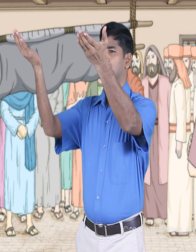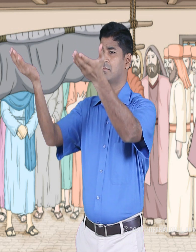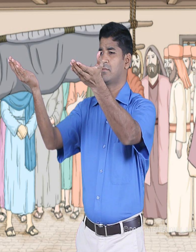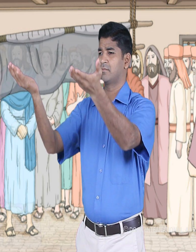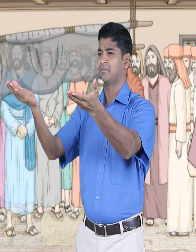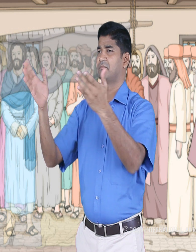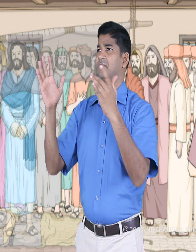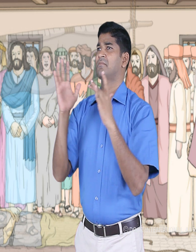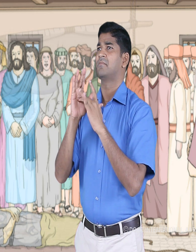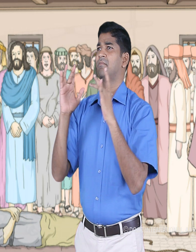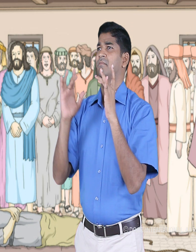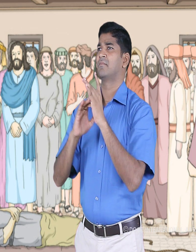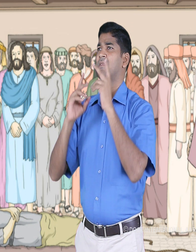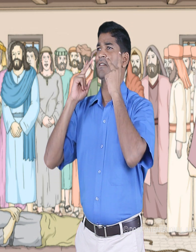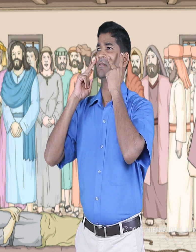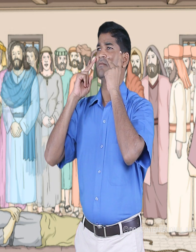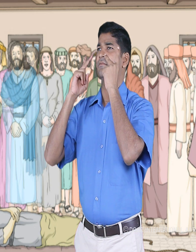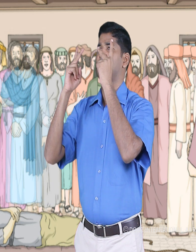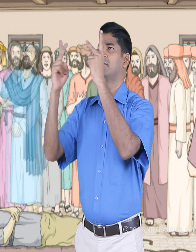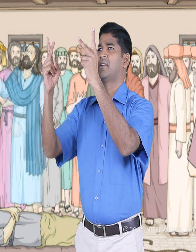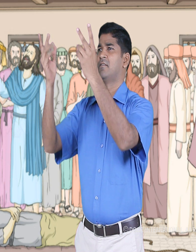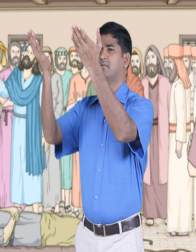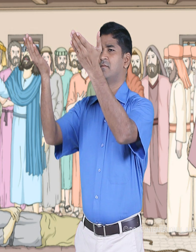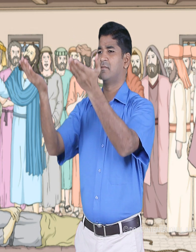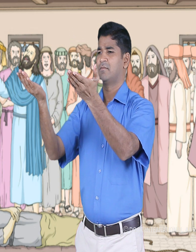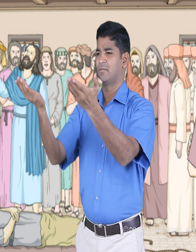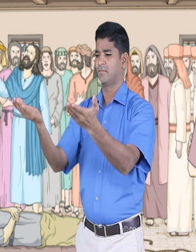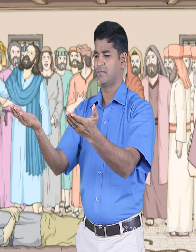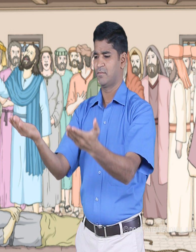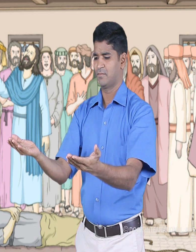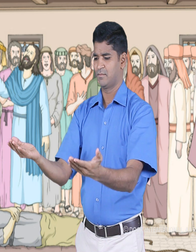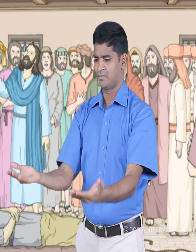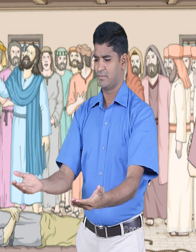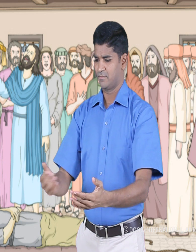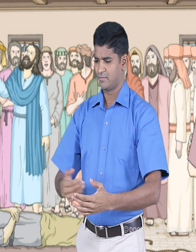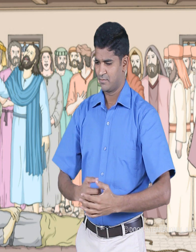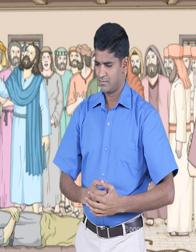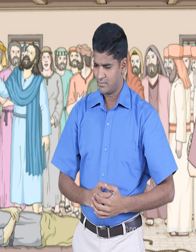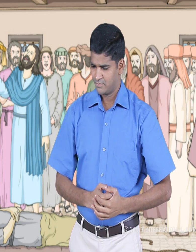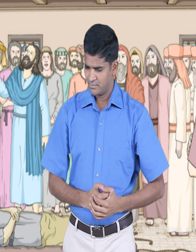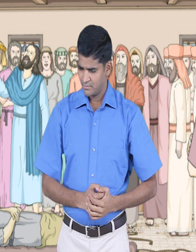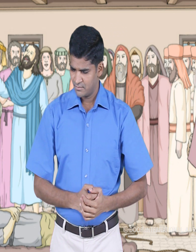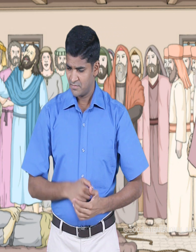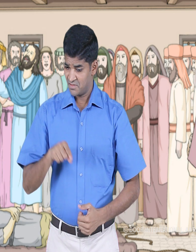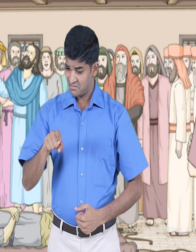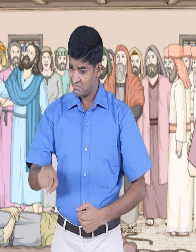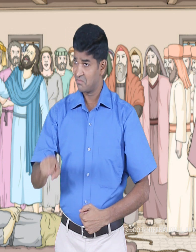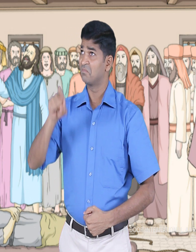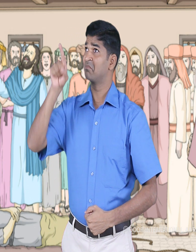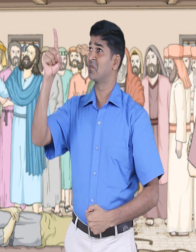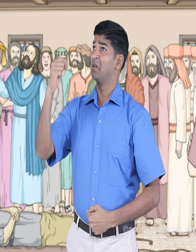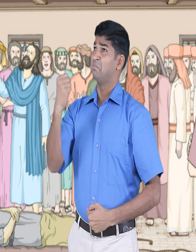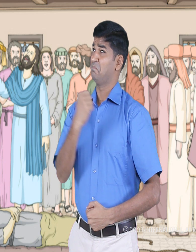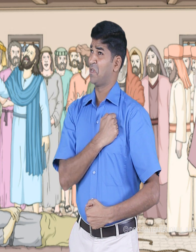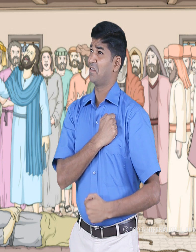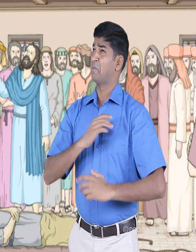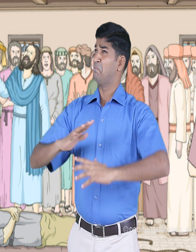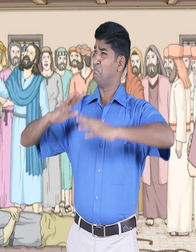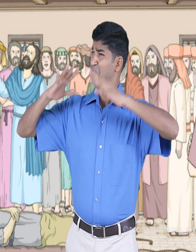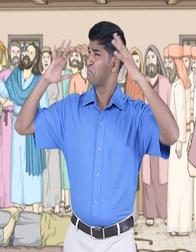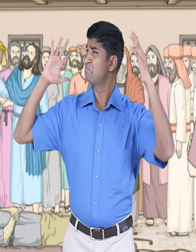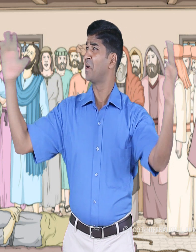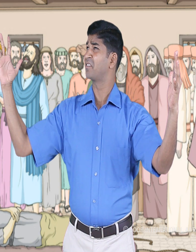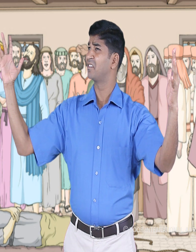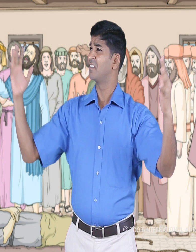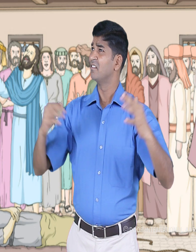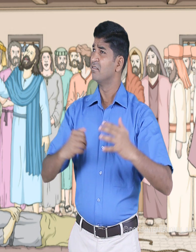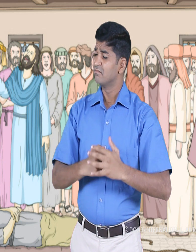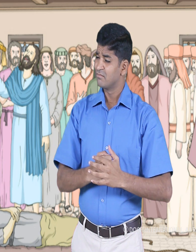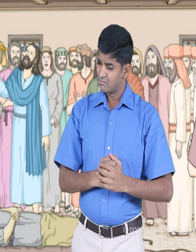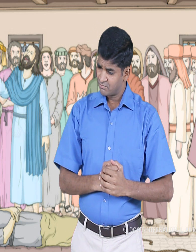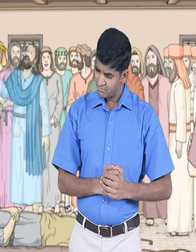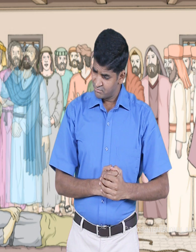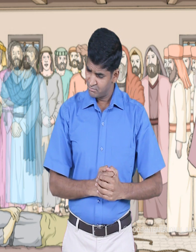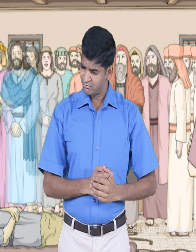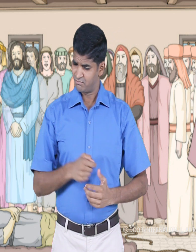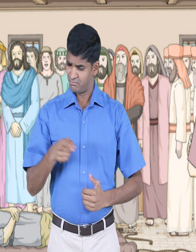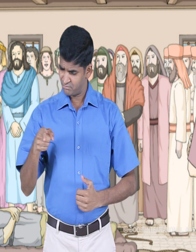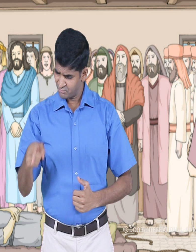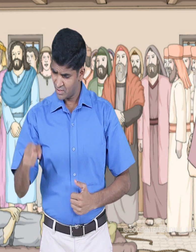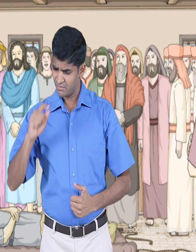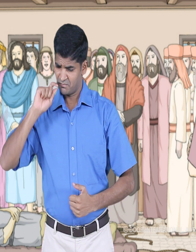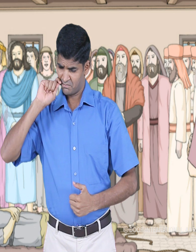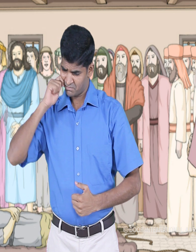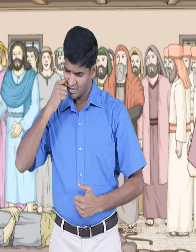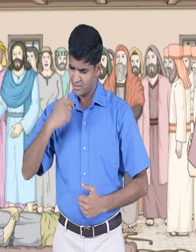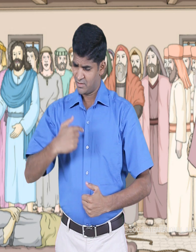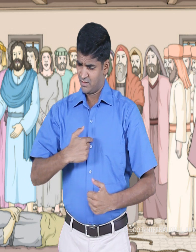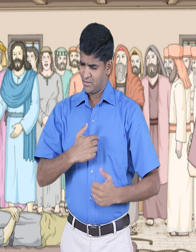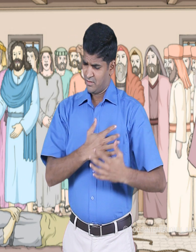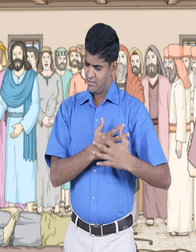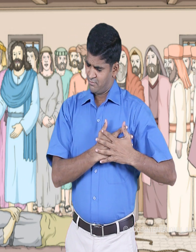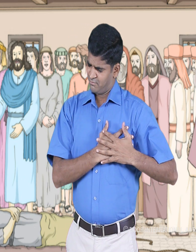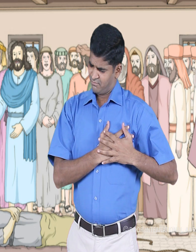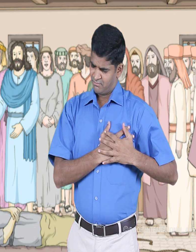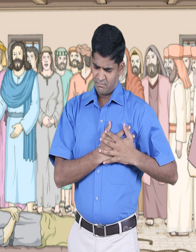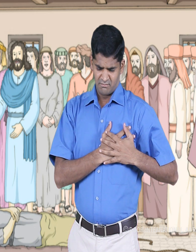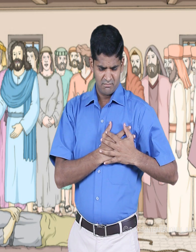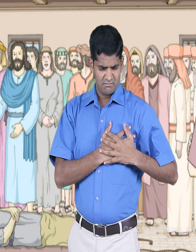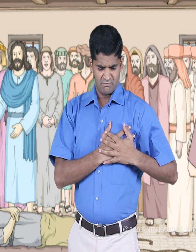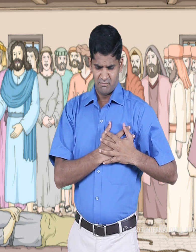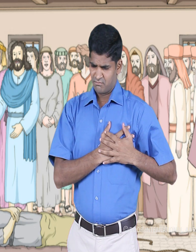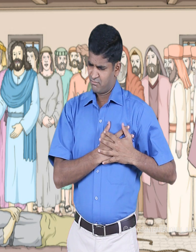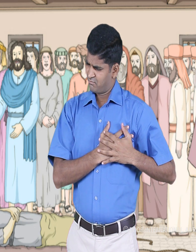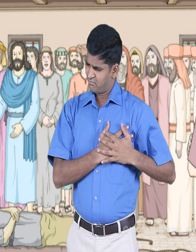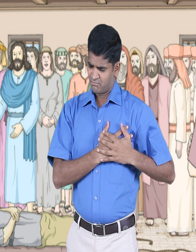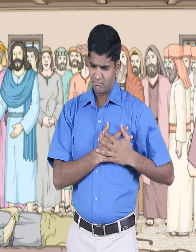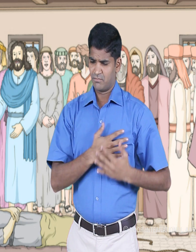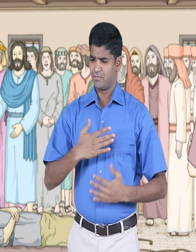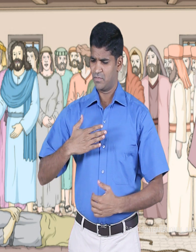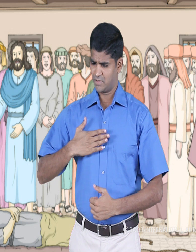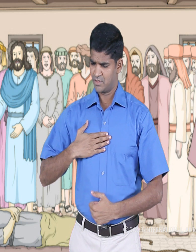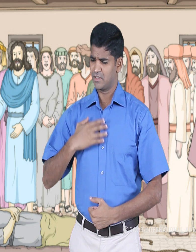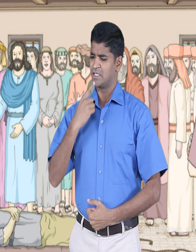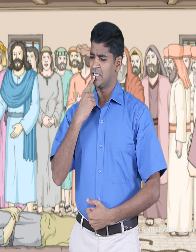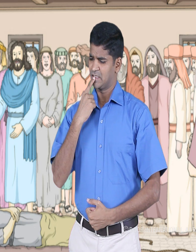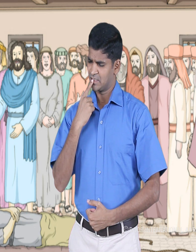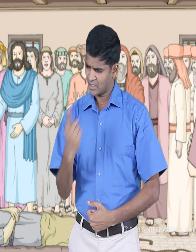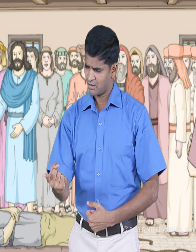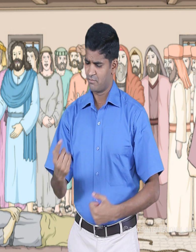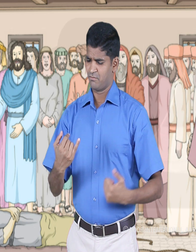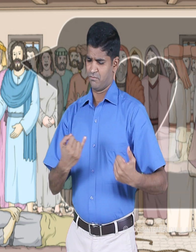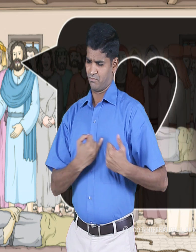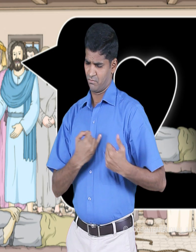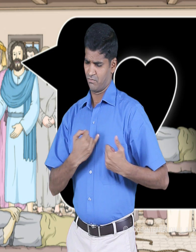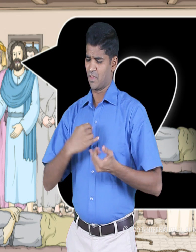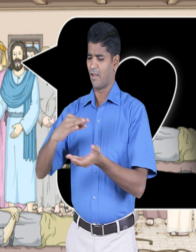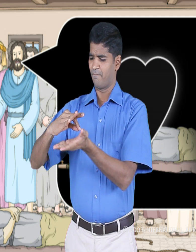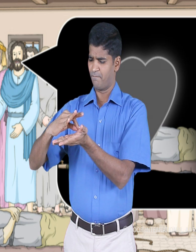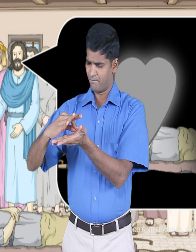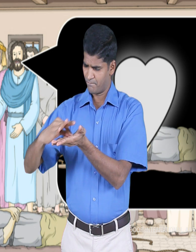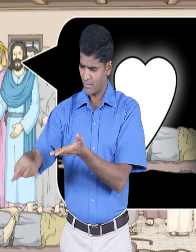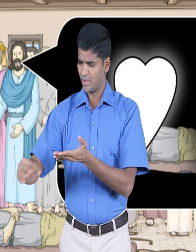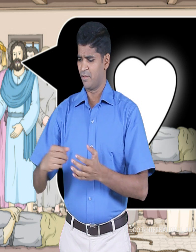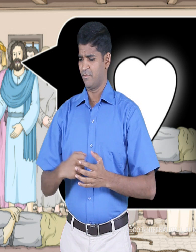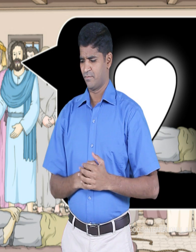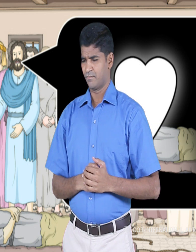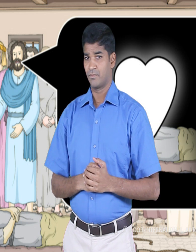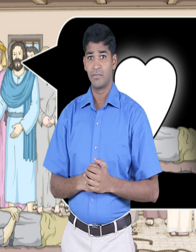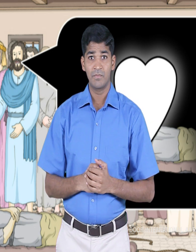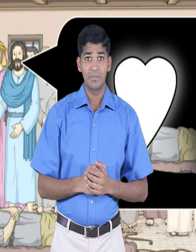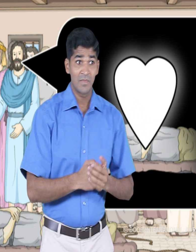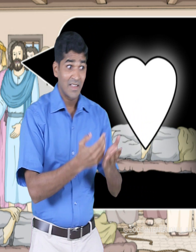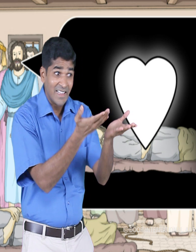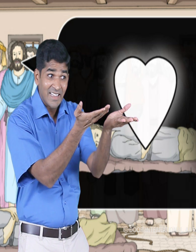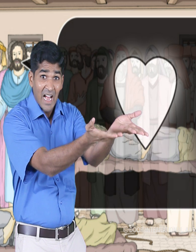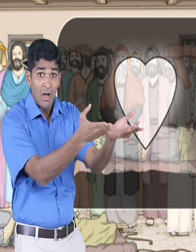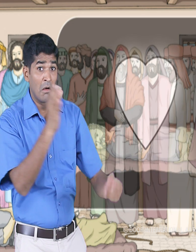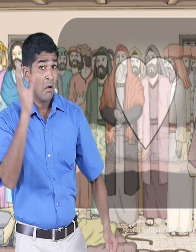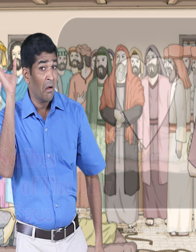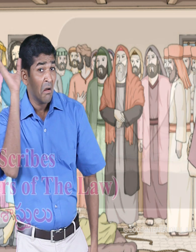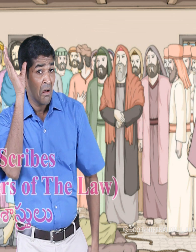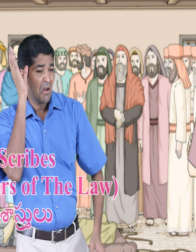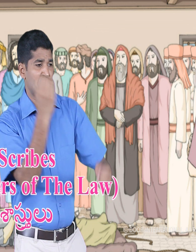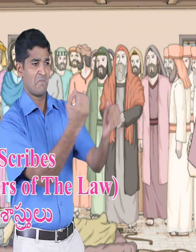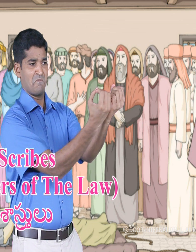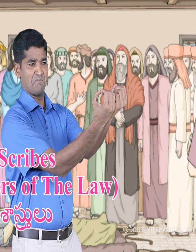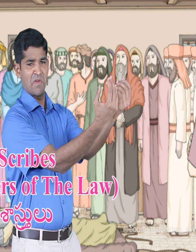When Jesus saw their faith, He said to the paralytic, “Son, your sins are forgiven.”